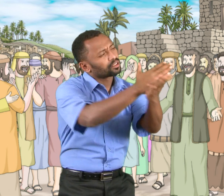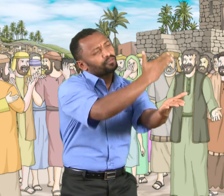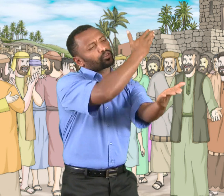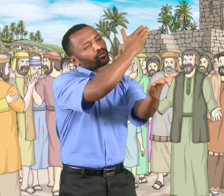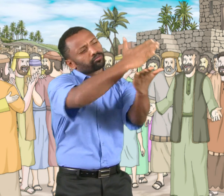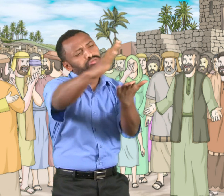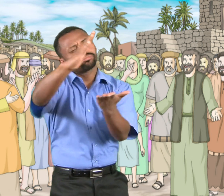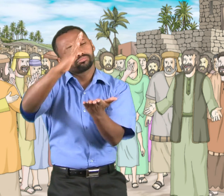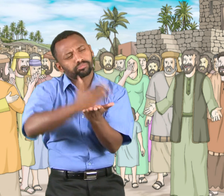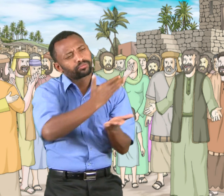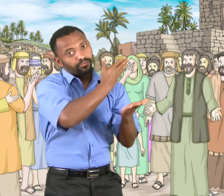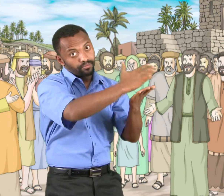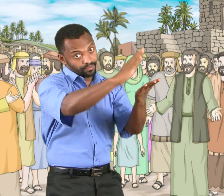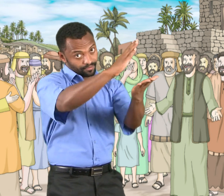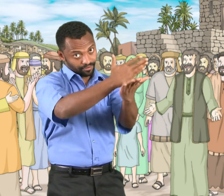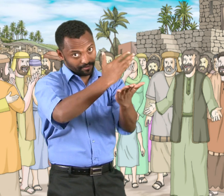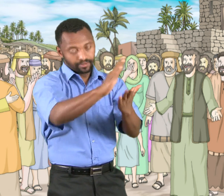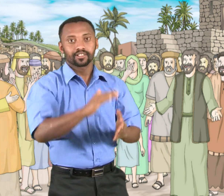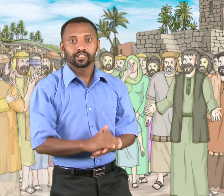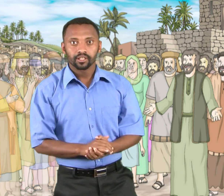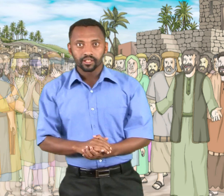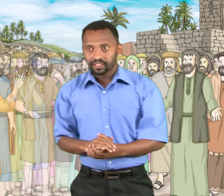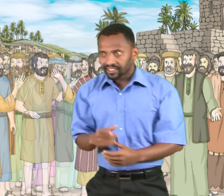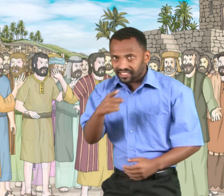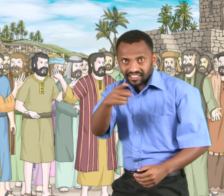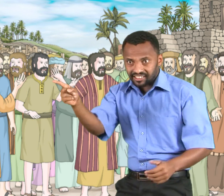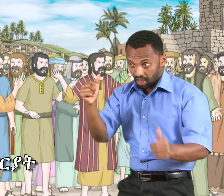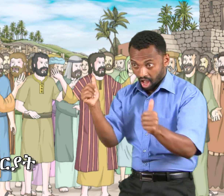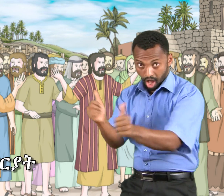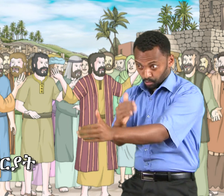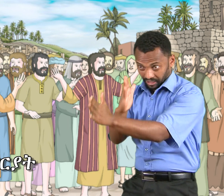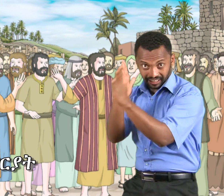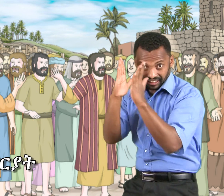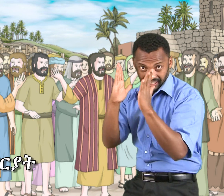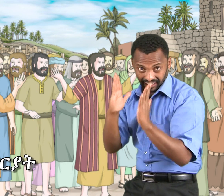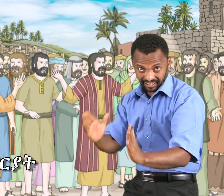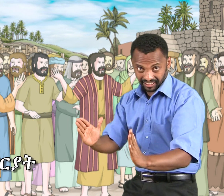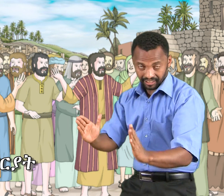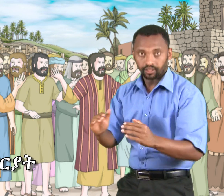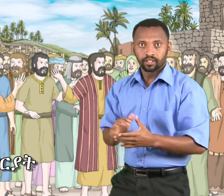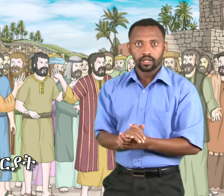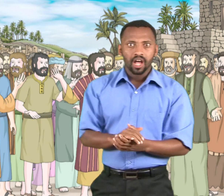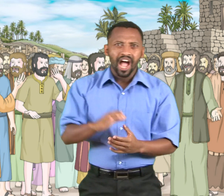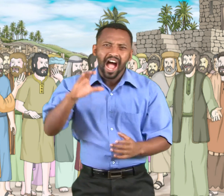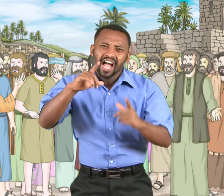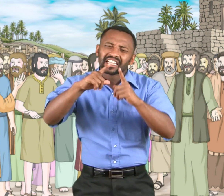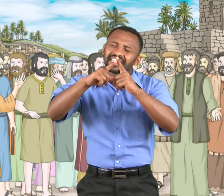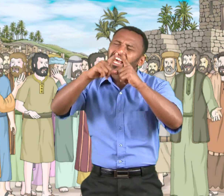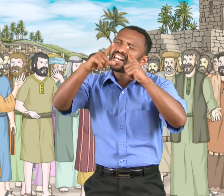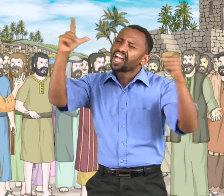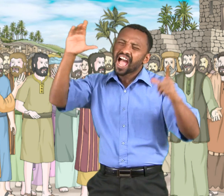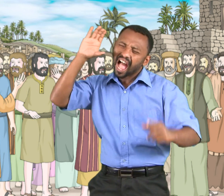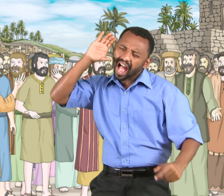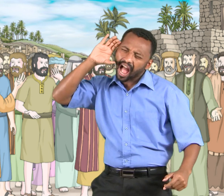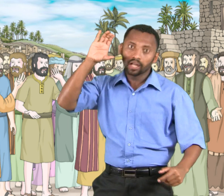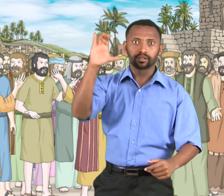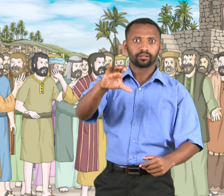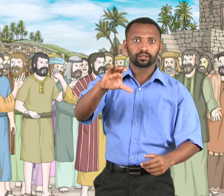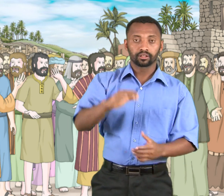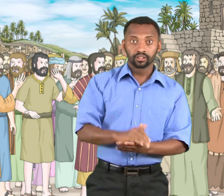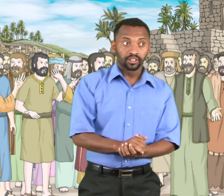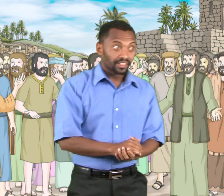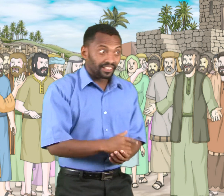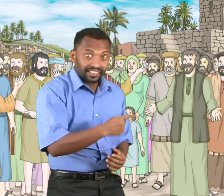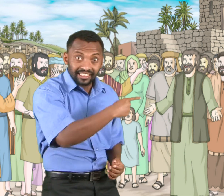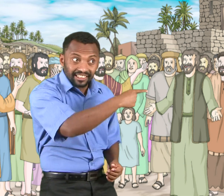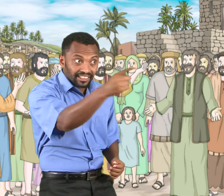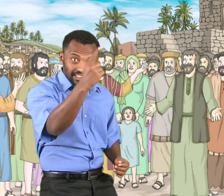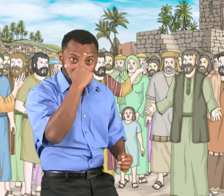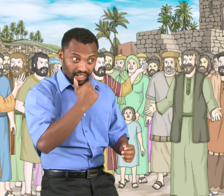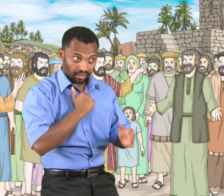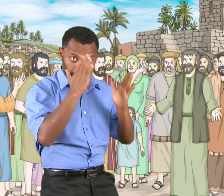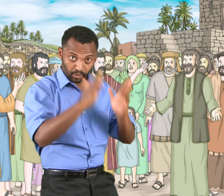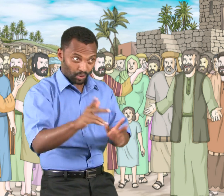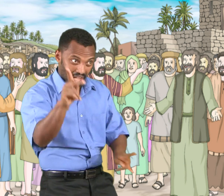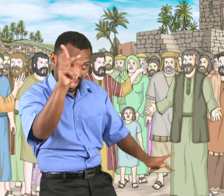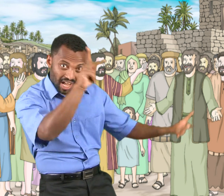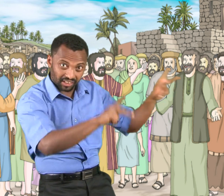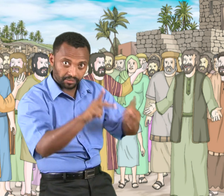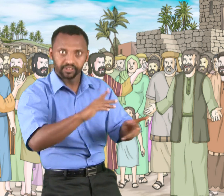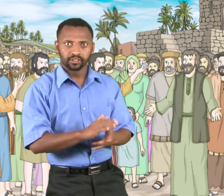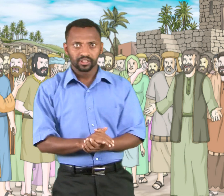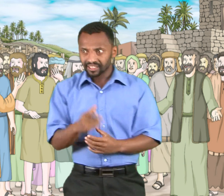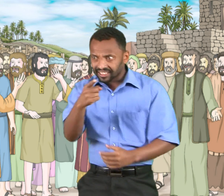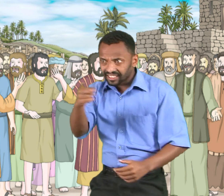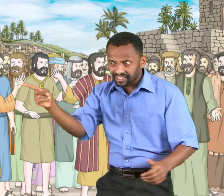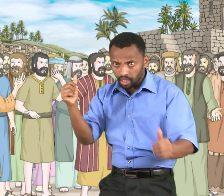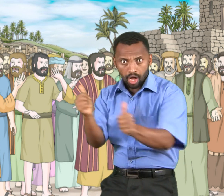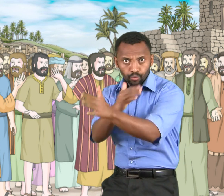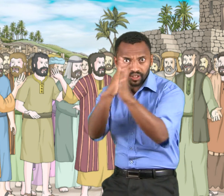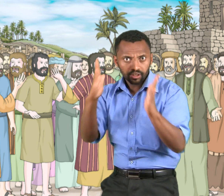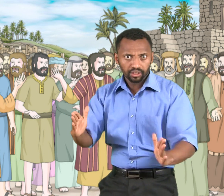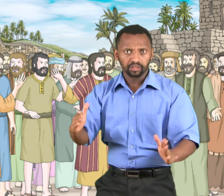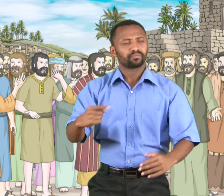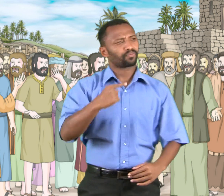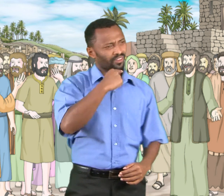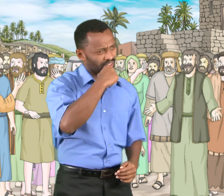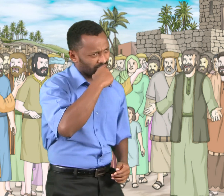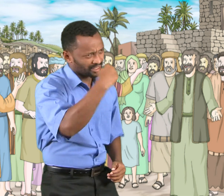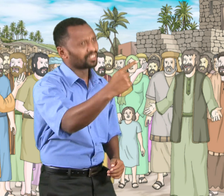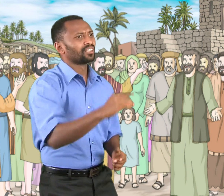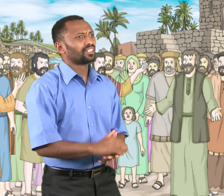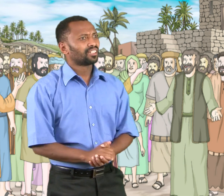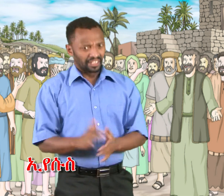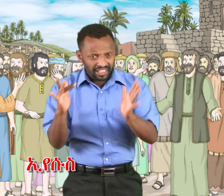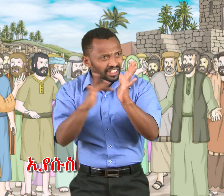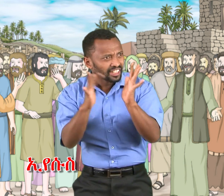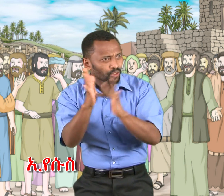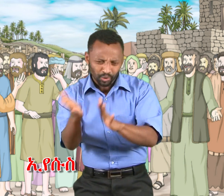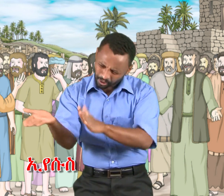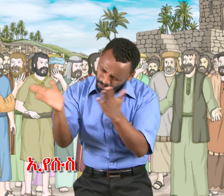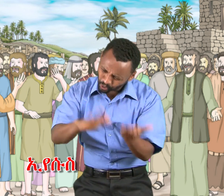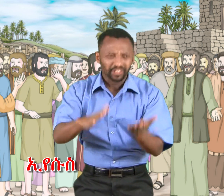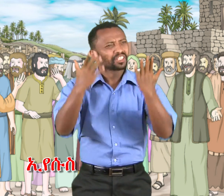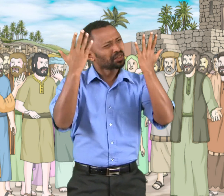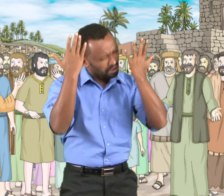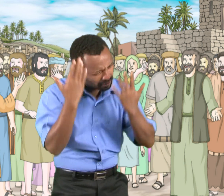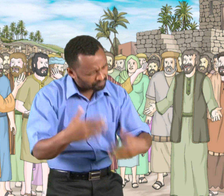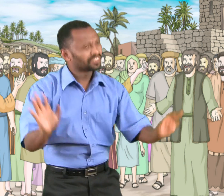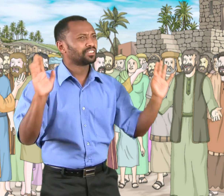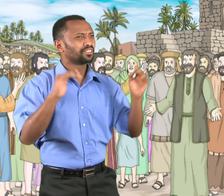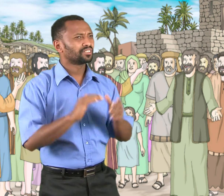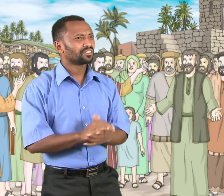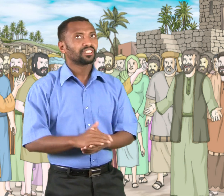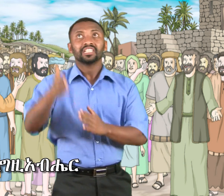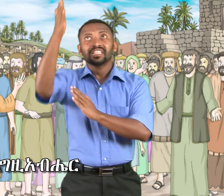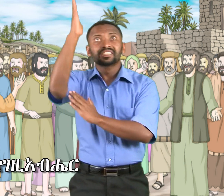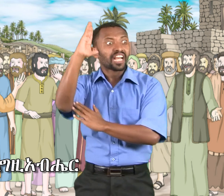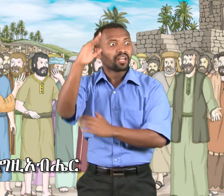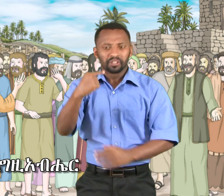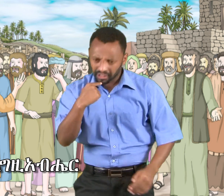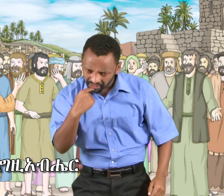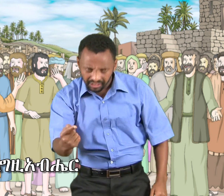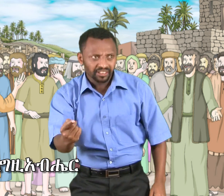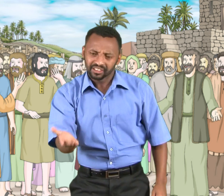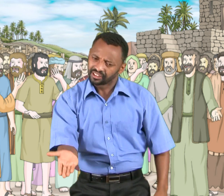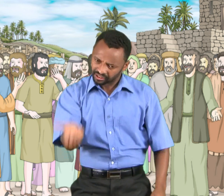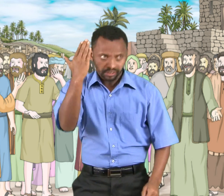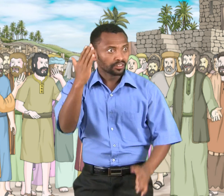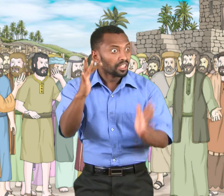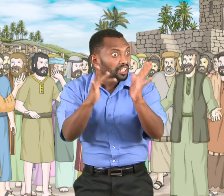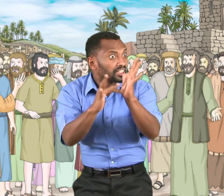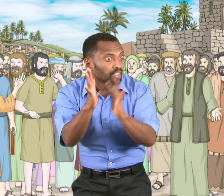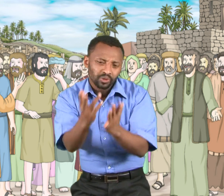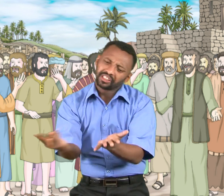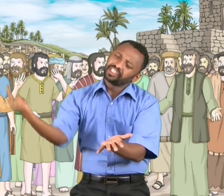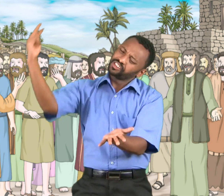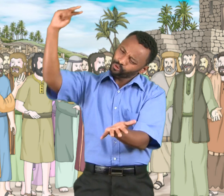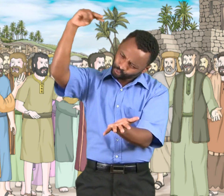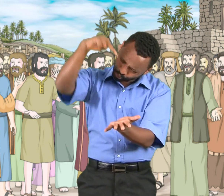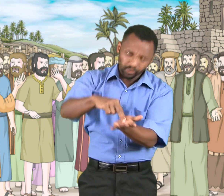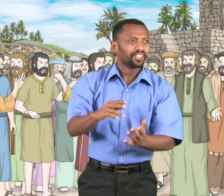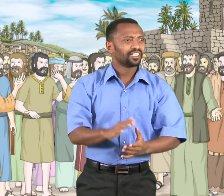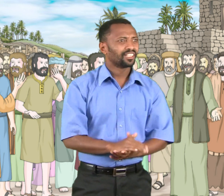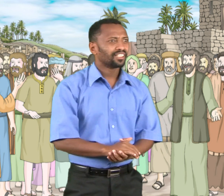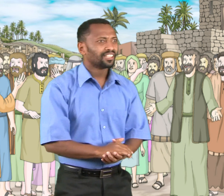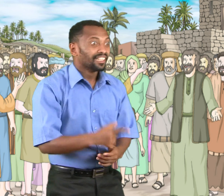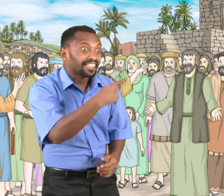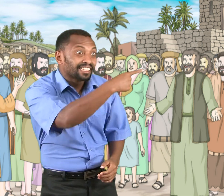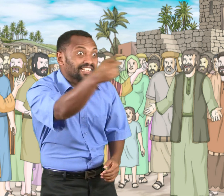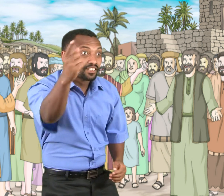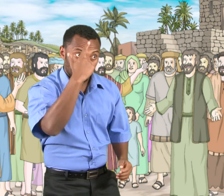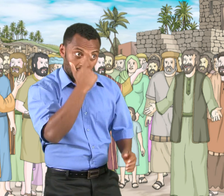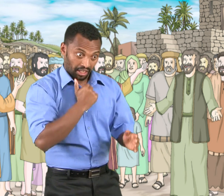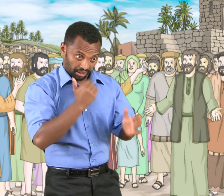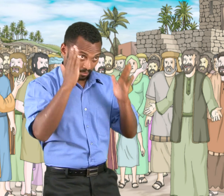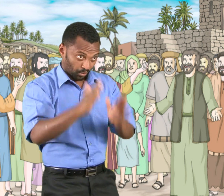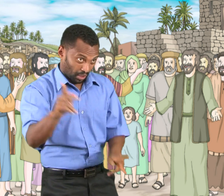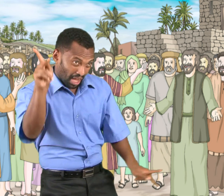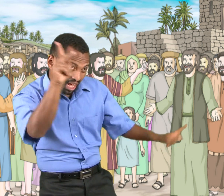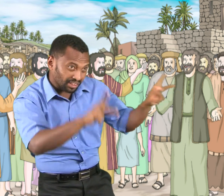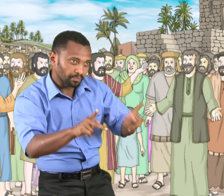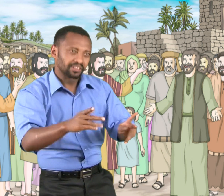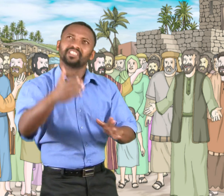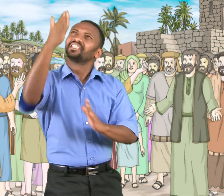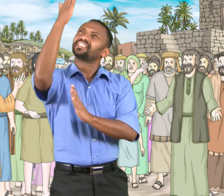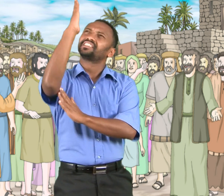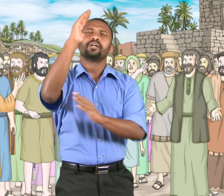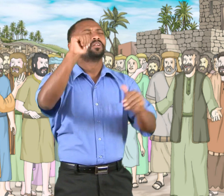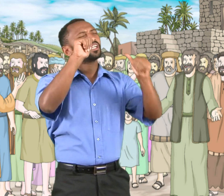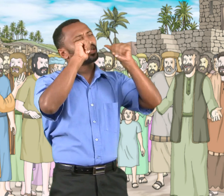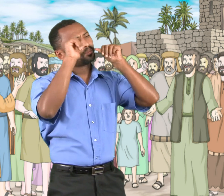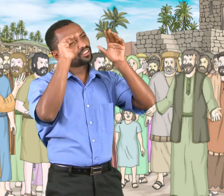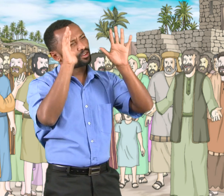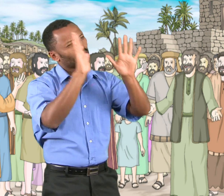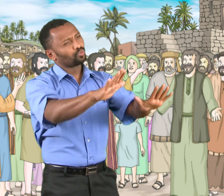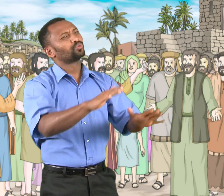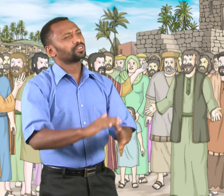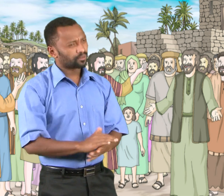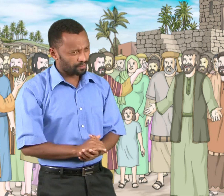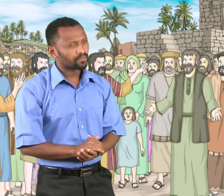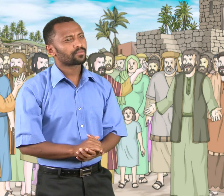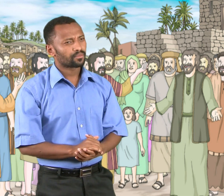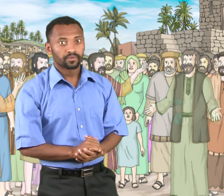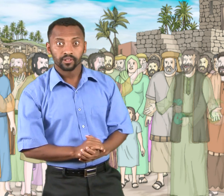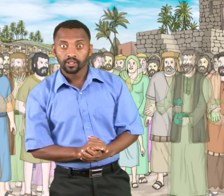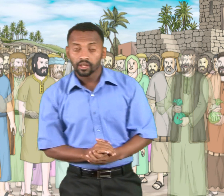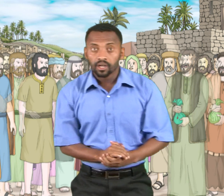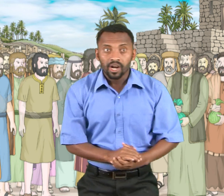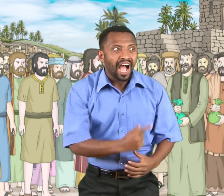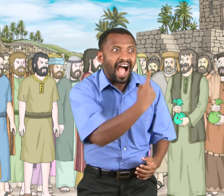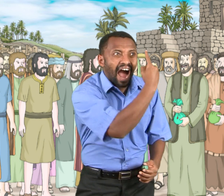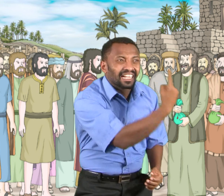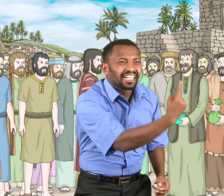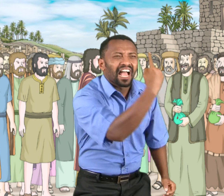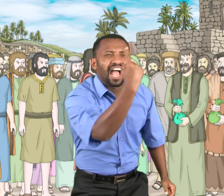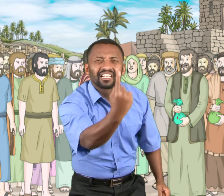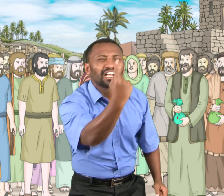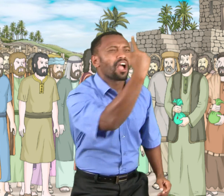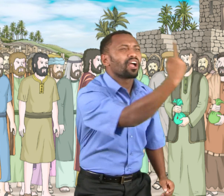With great power the apostles continued to give their testimony about the resurrection of the Lord Jesus. And abundant grace was upon them all.